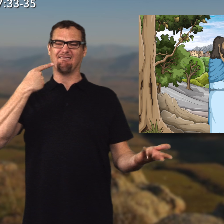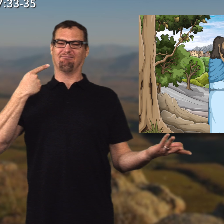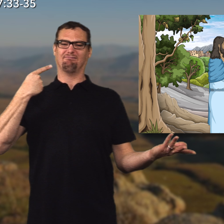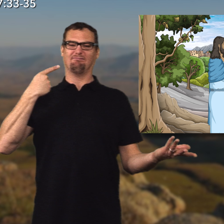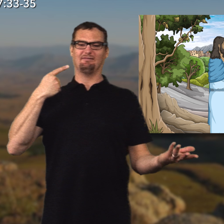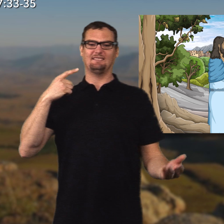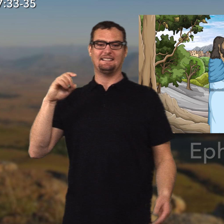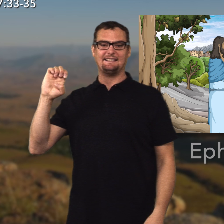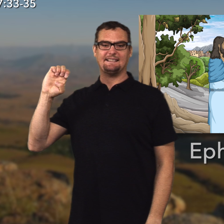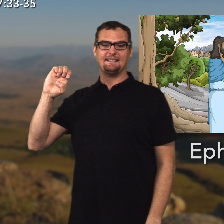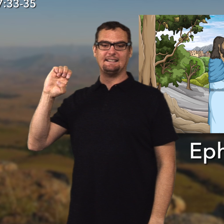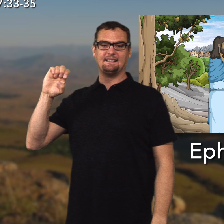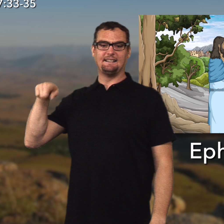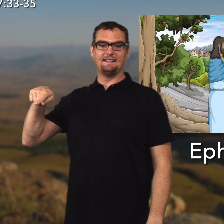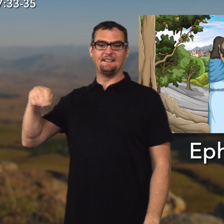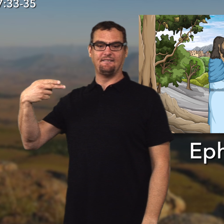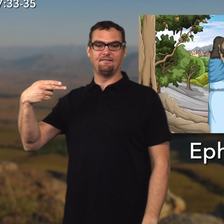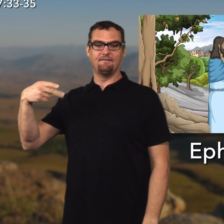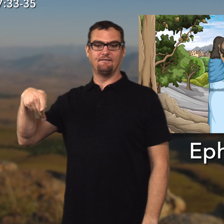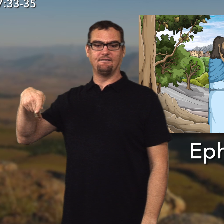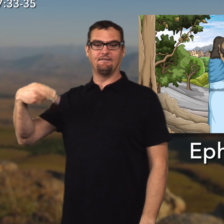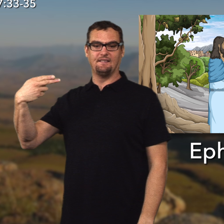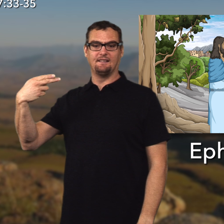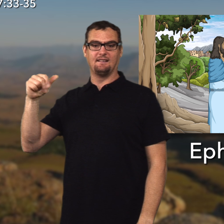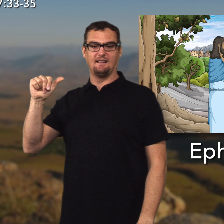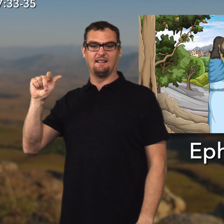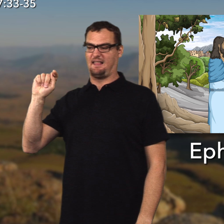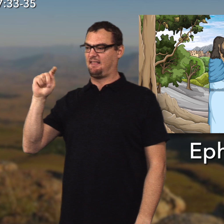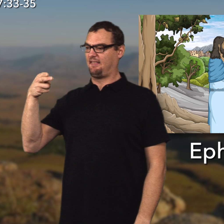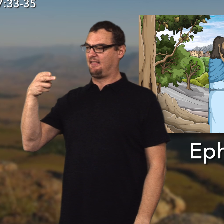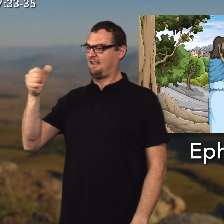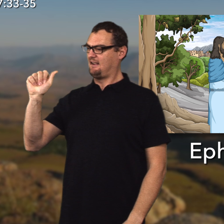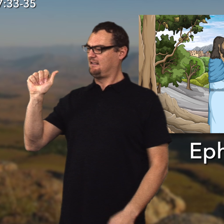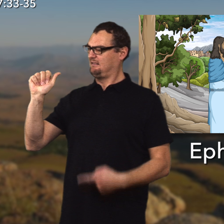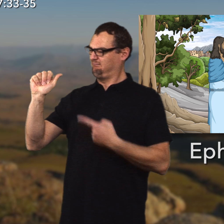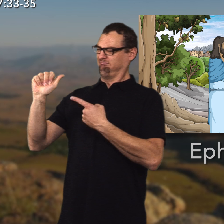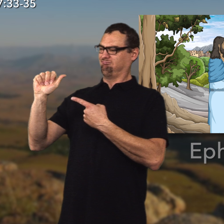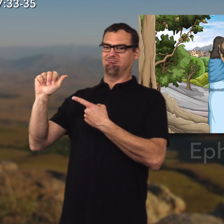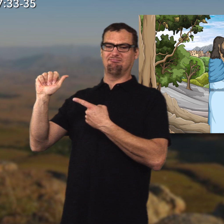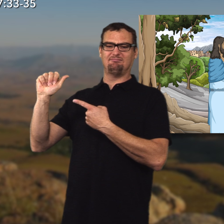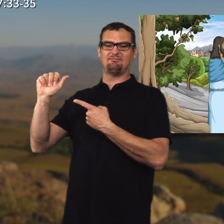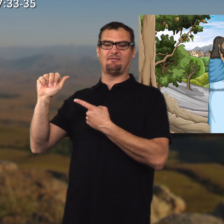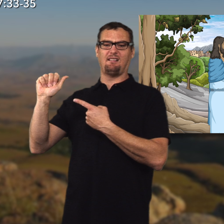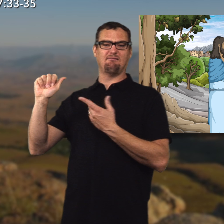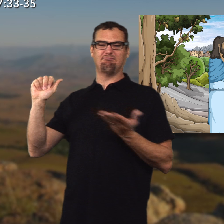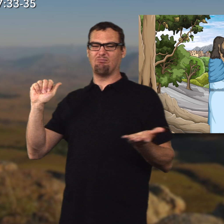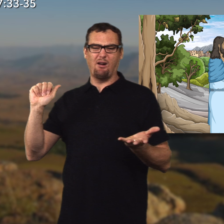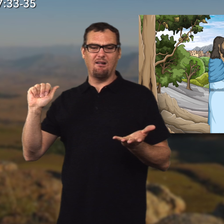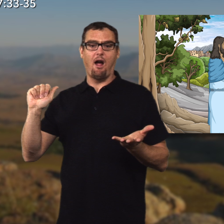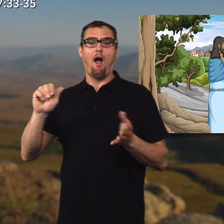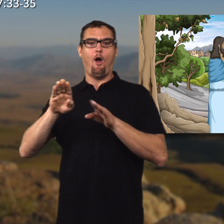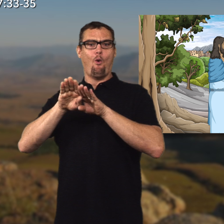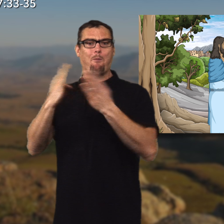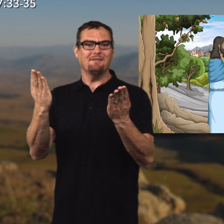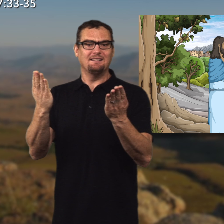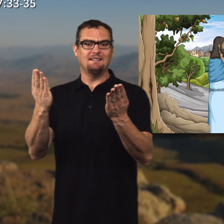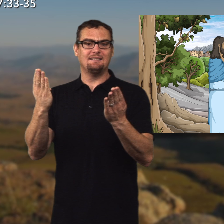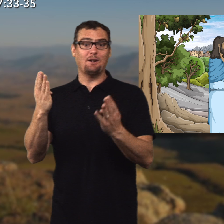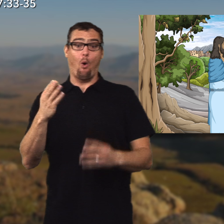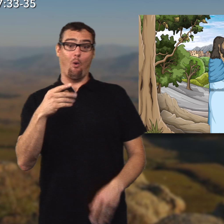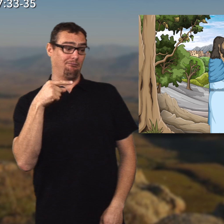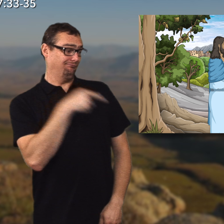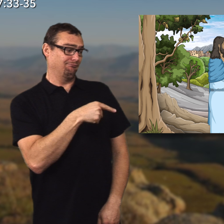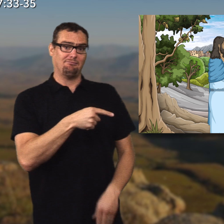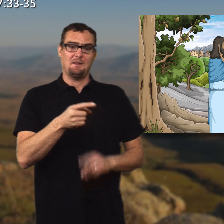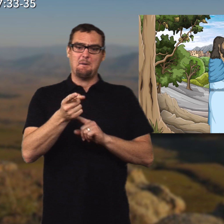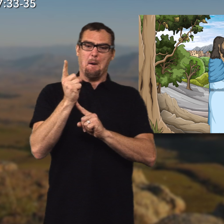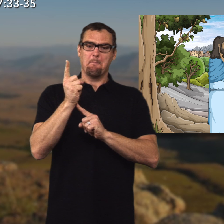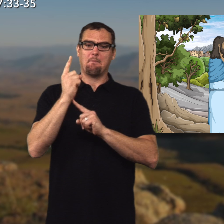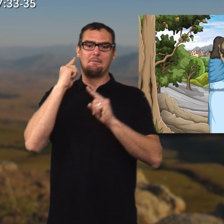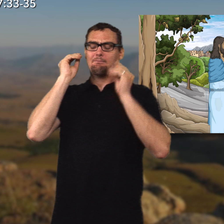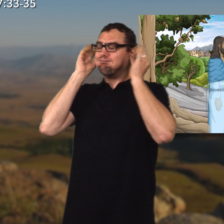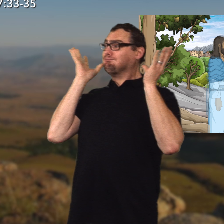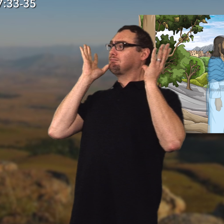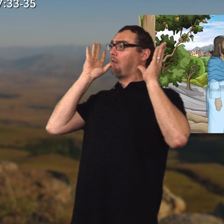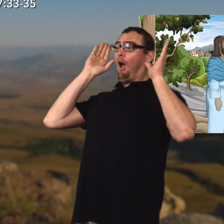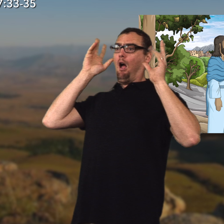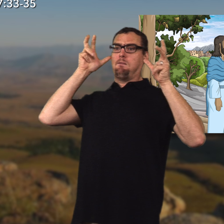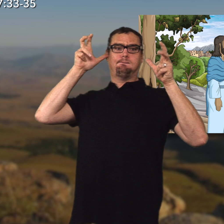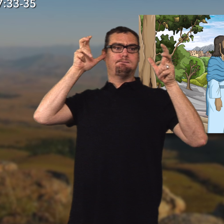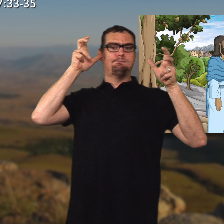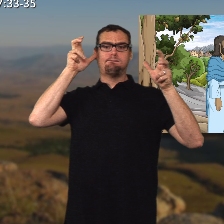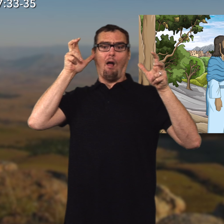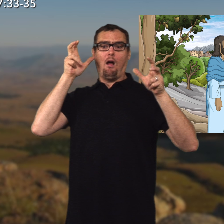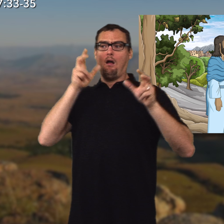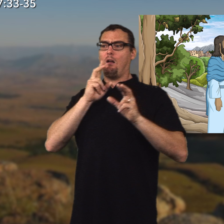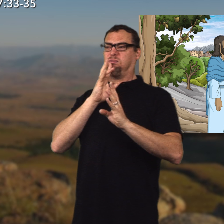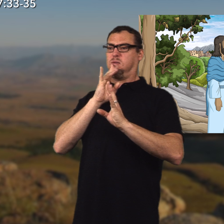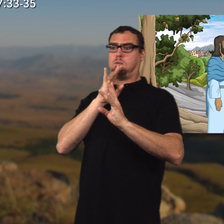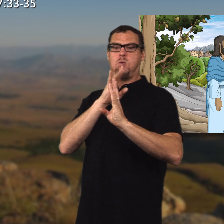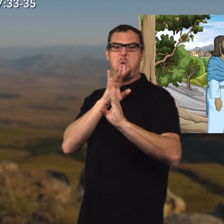(which means, “Be opened!”).